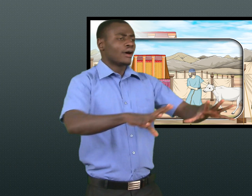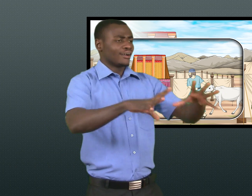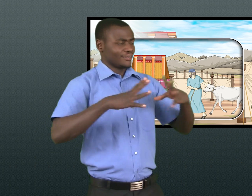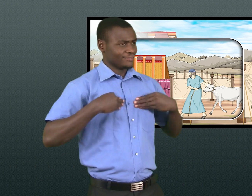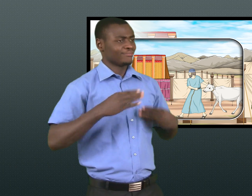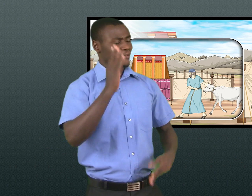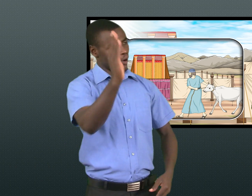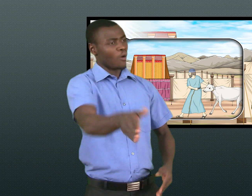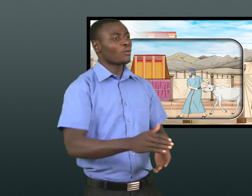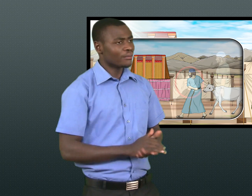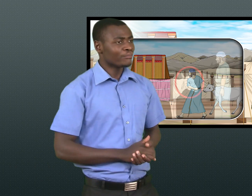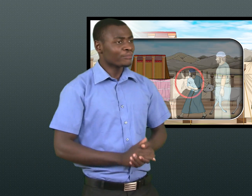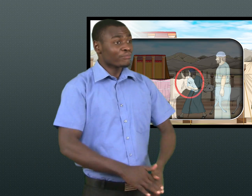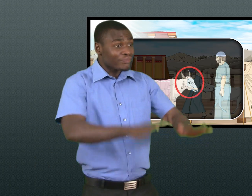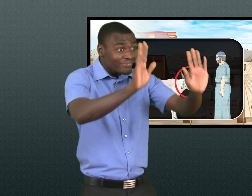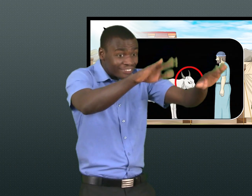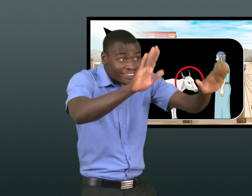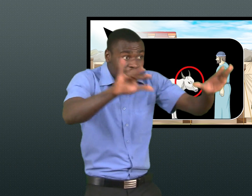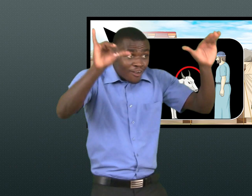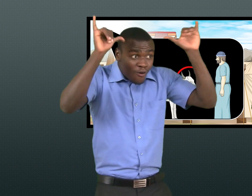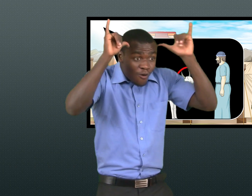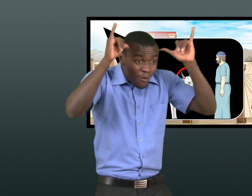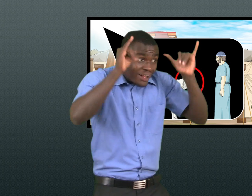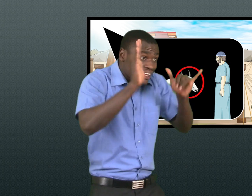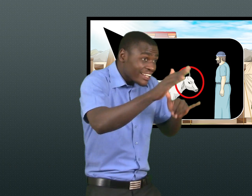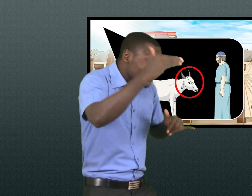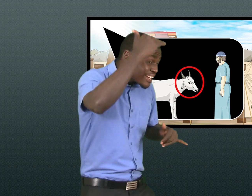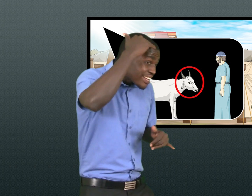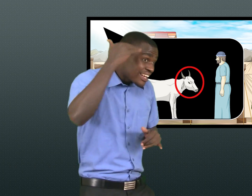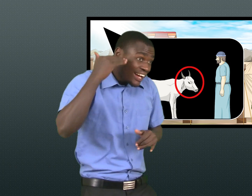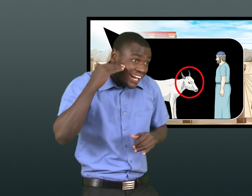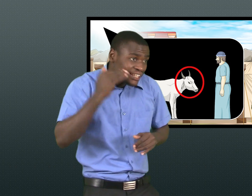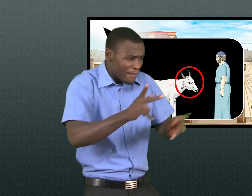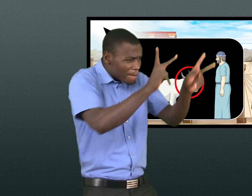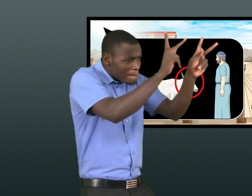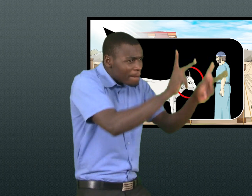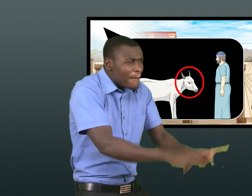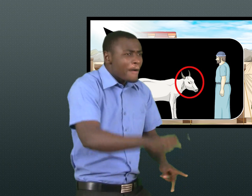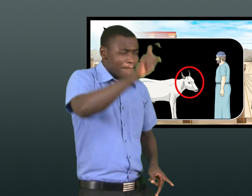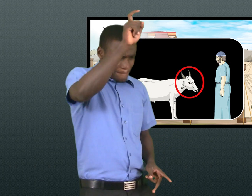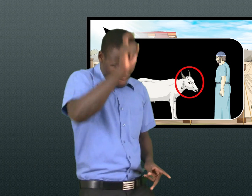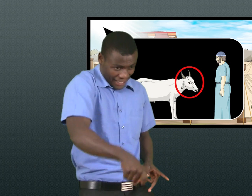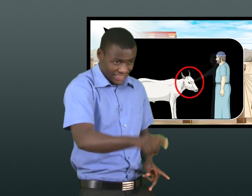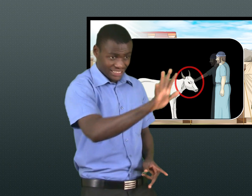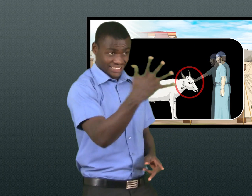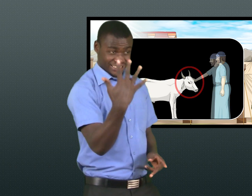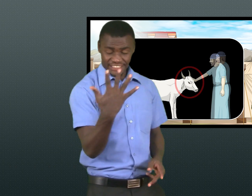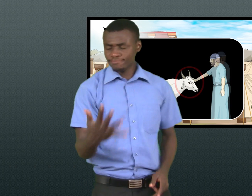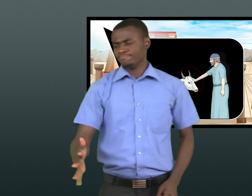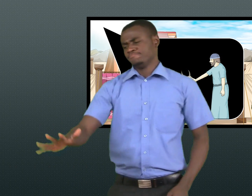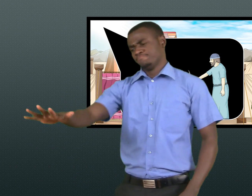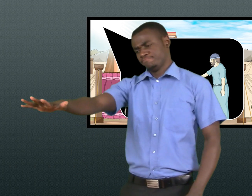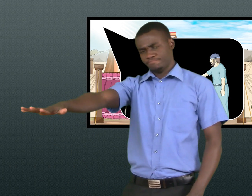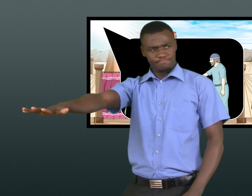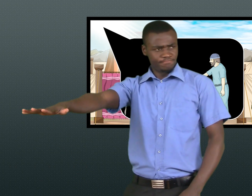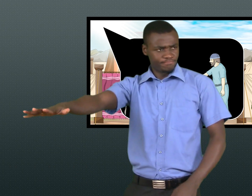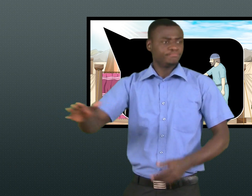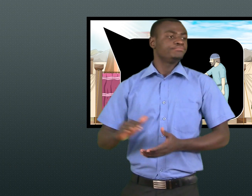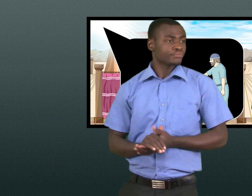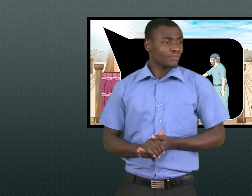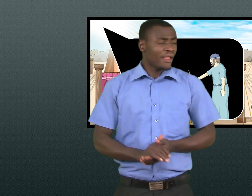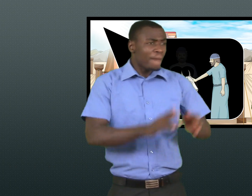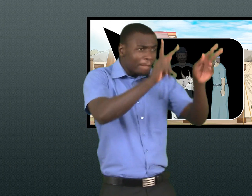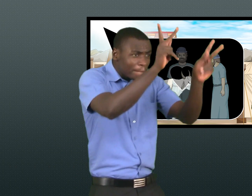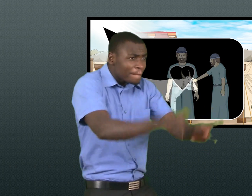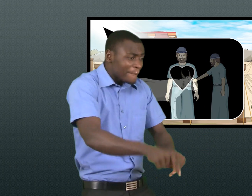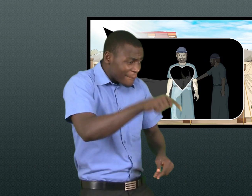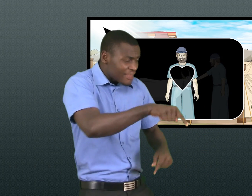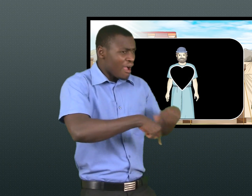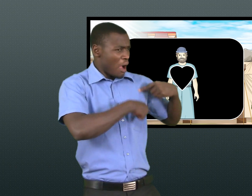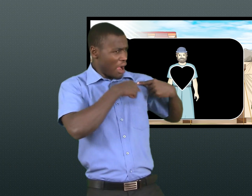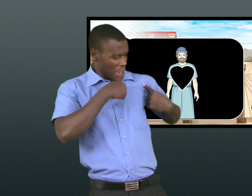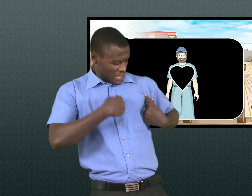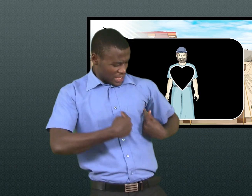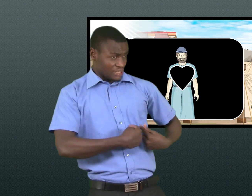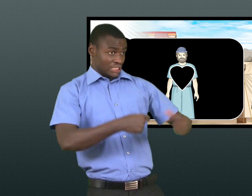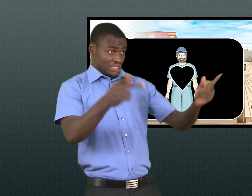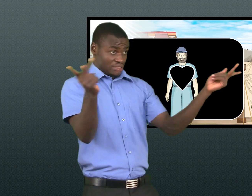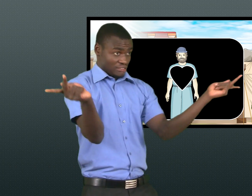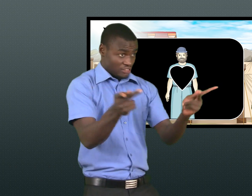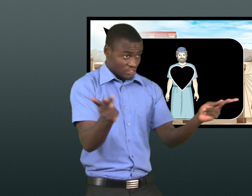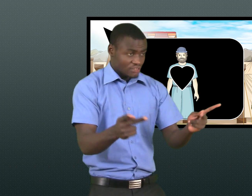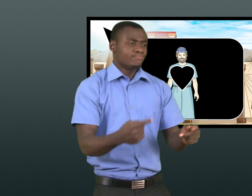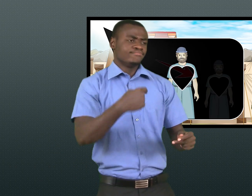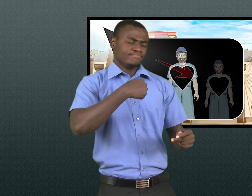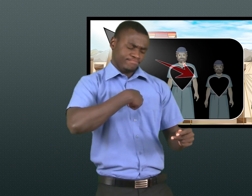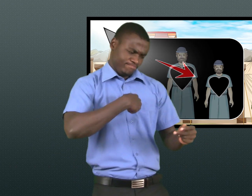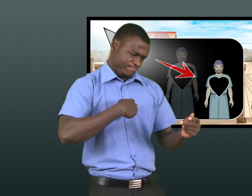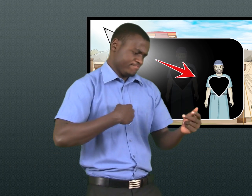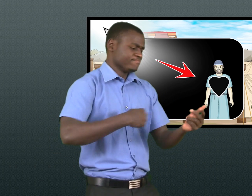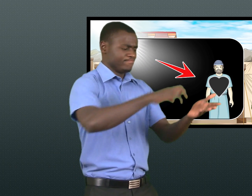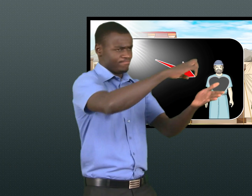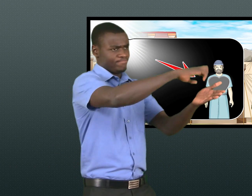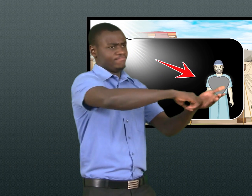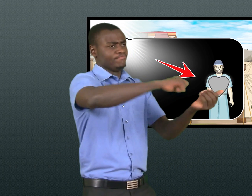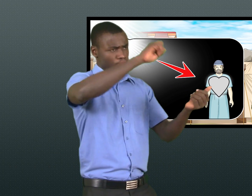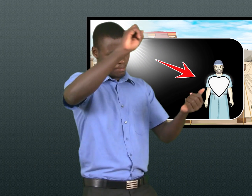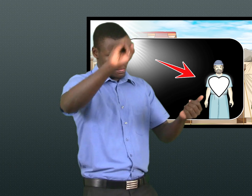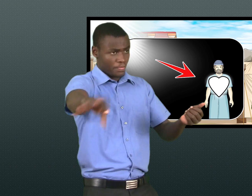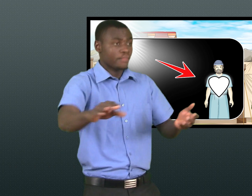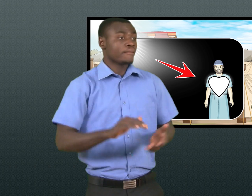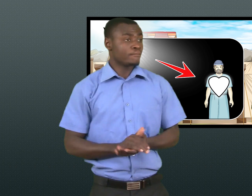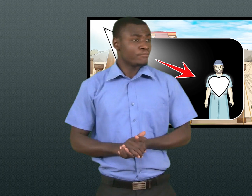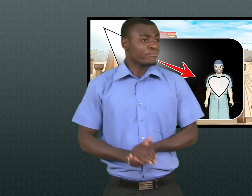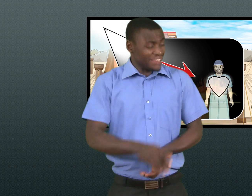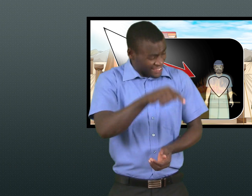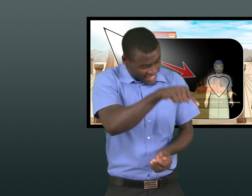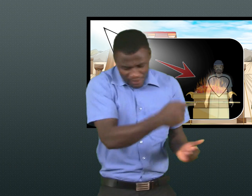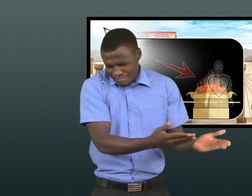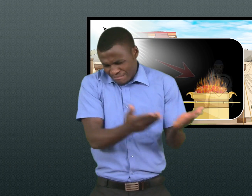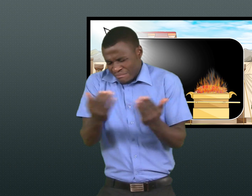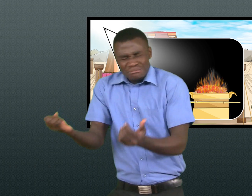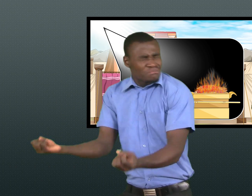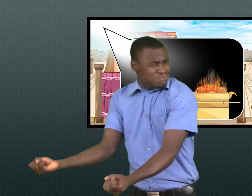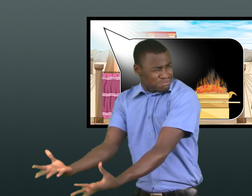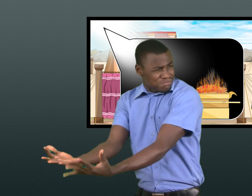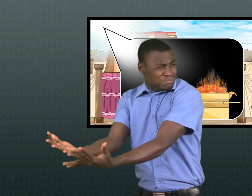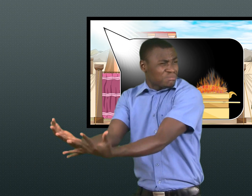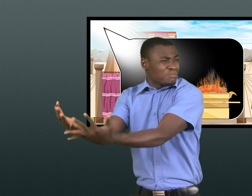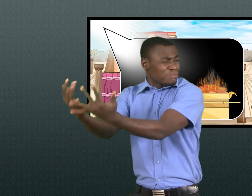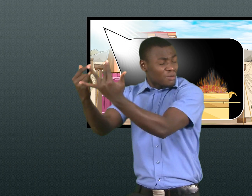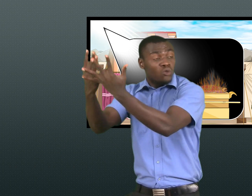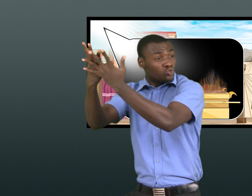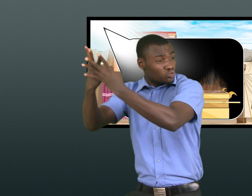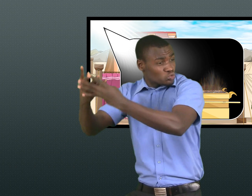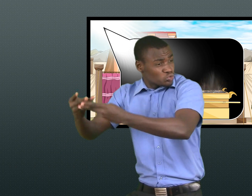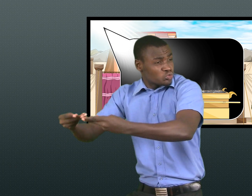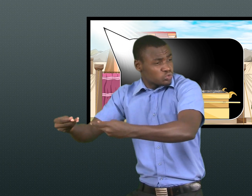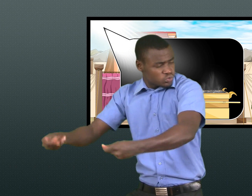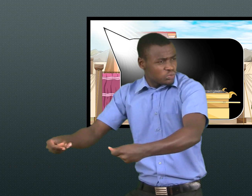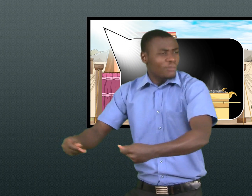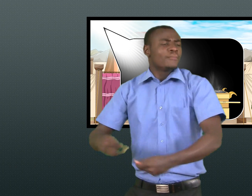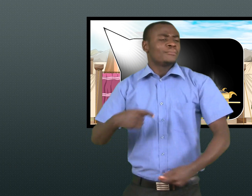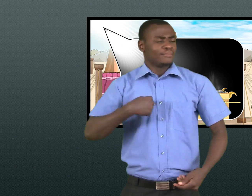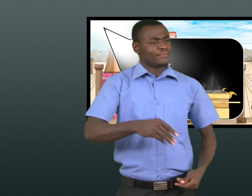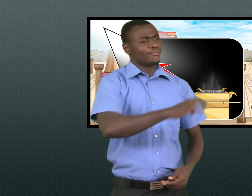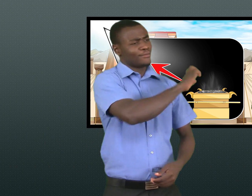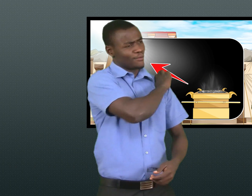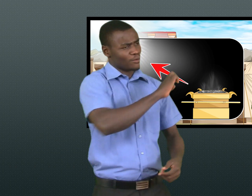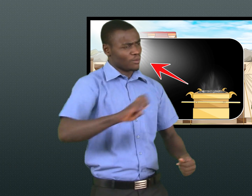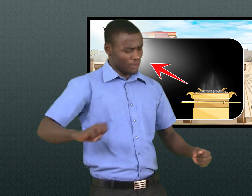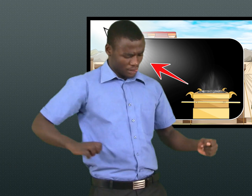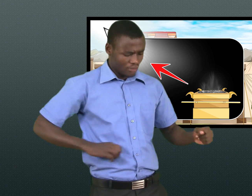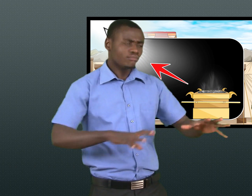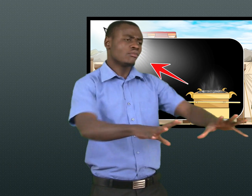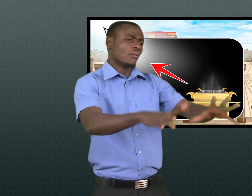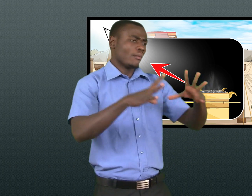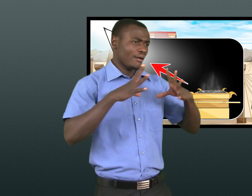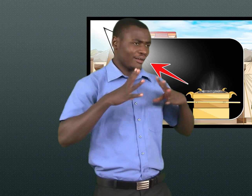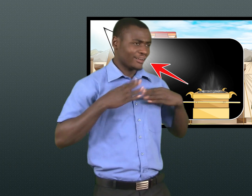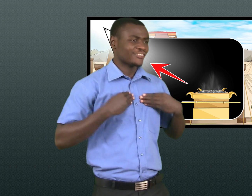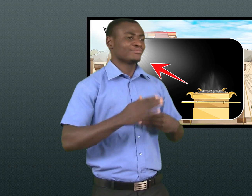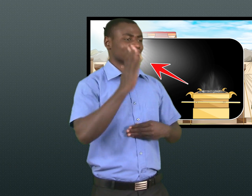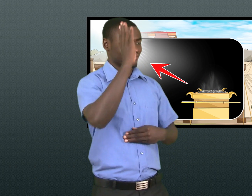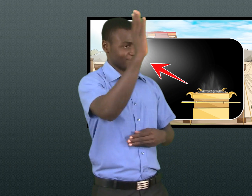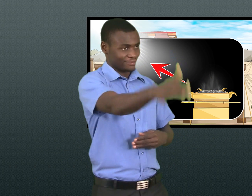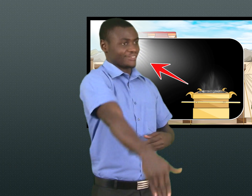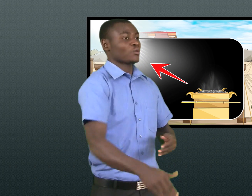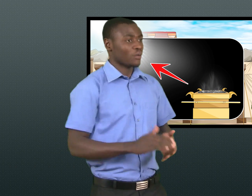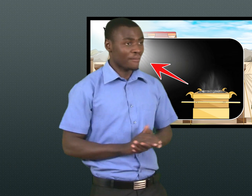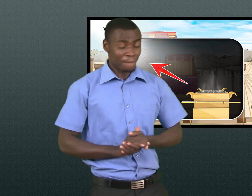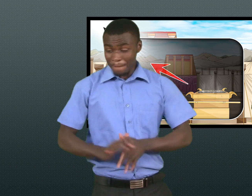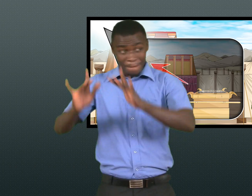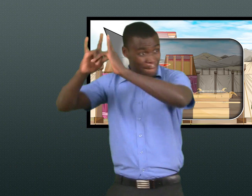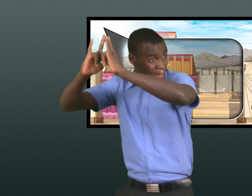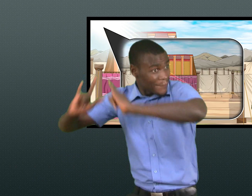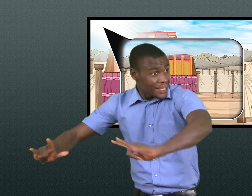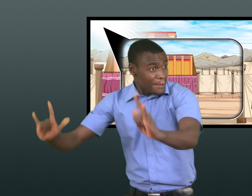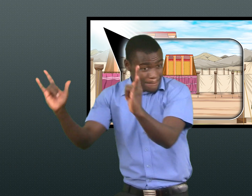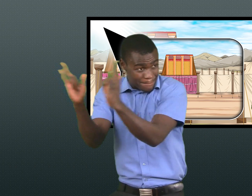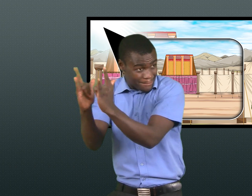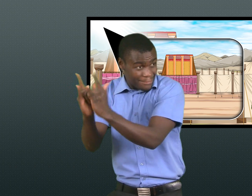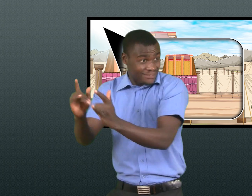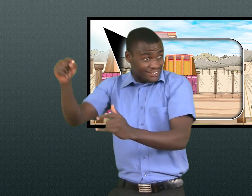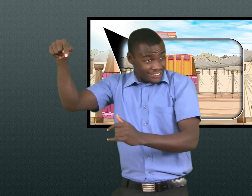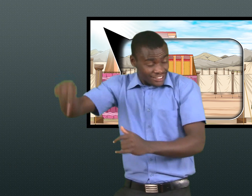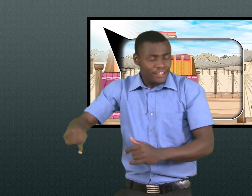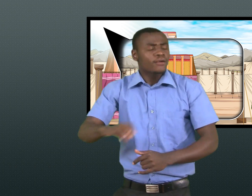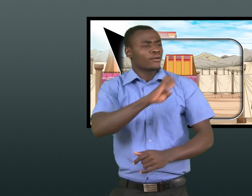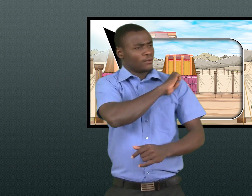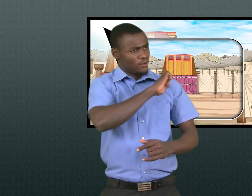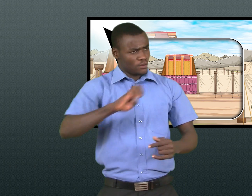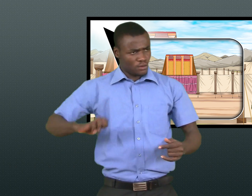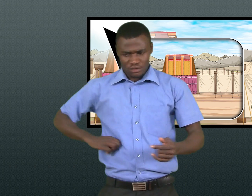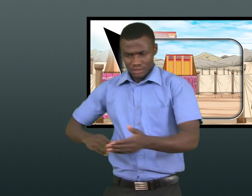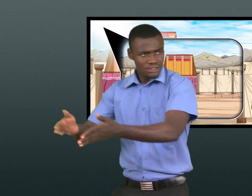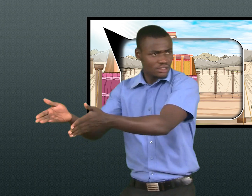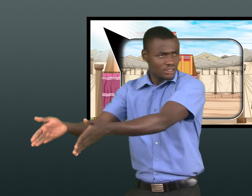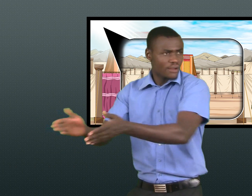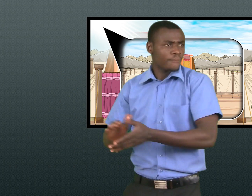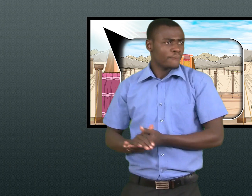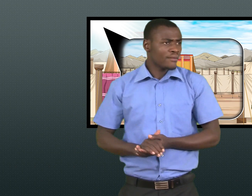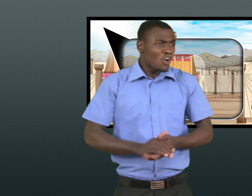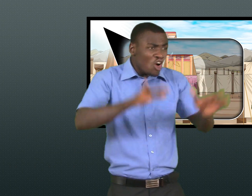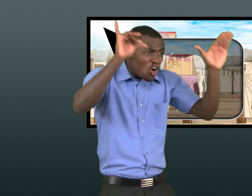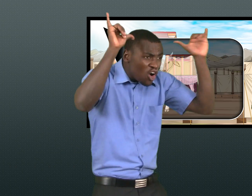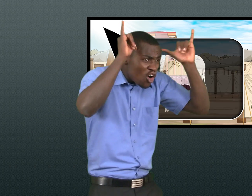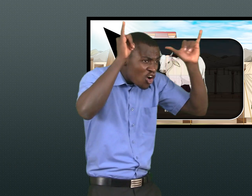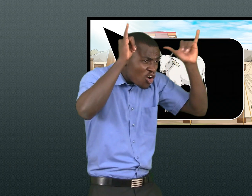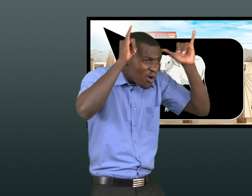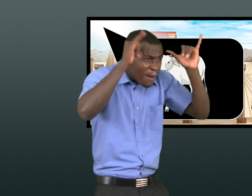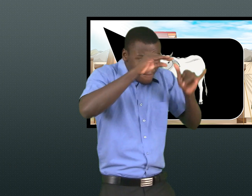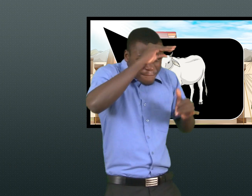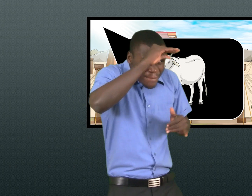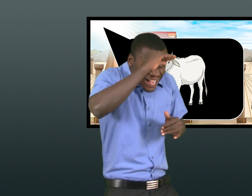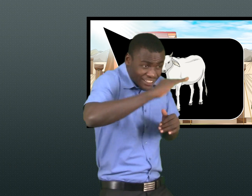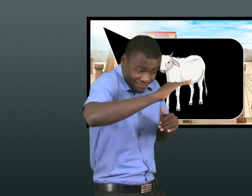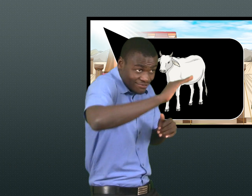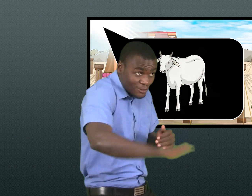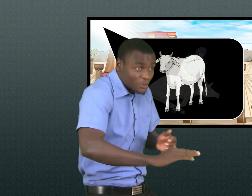He is to lay his hand on the head of the burnt offering, so it can be accepted on his behalf to make atonement for him.